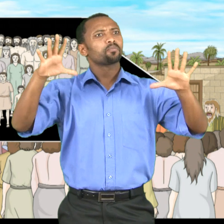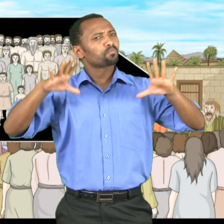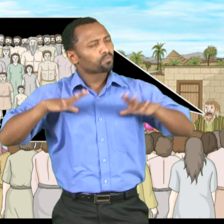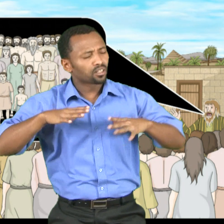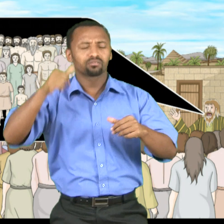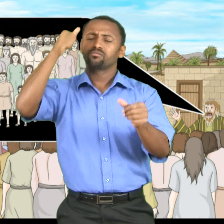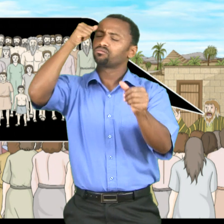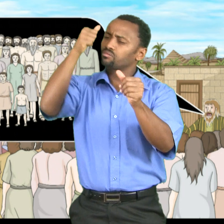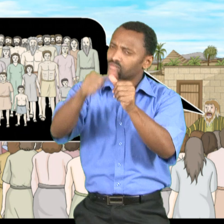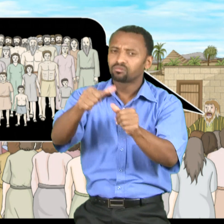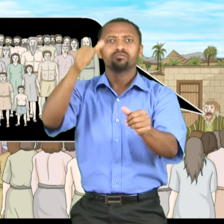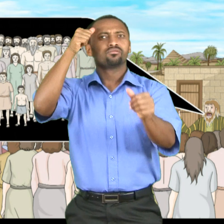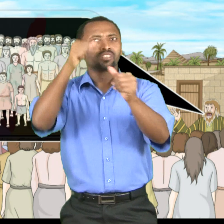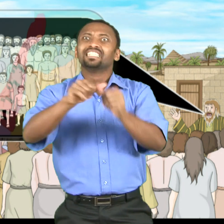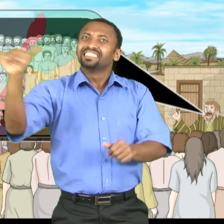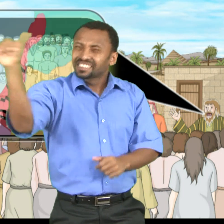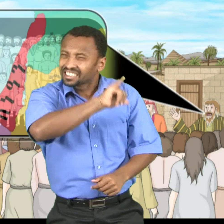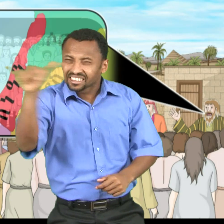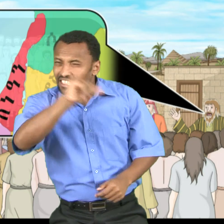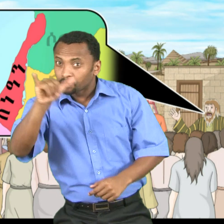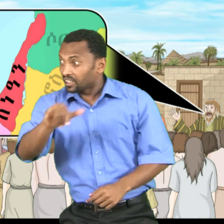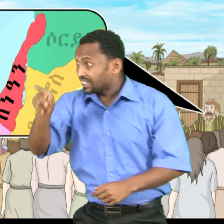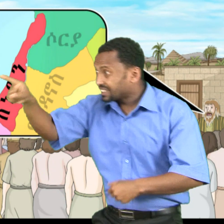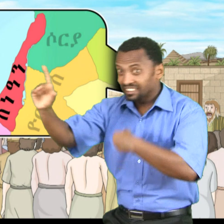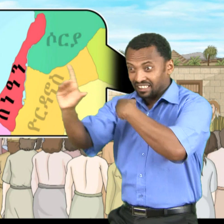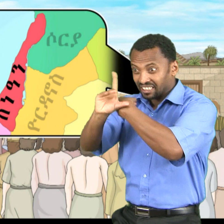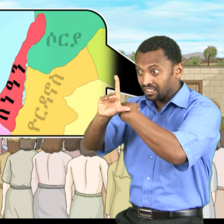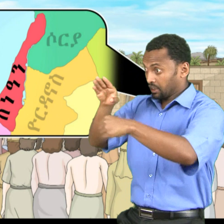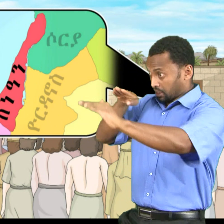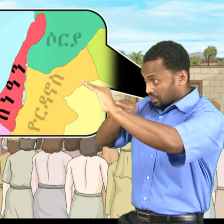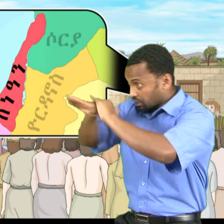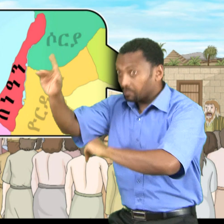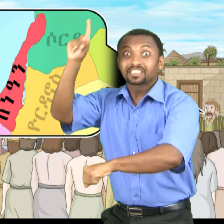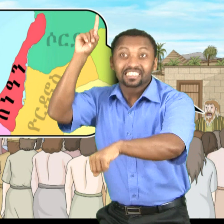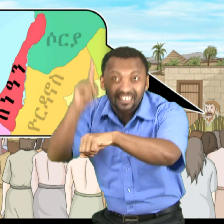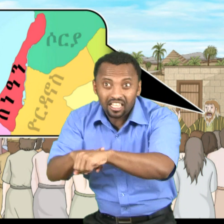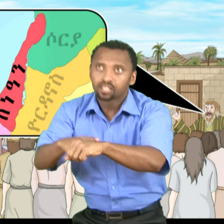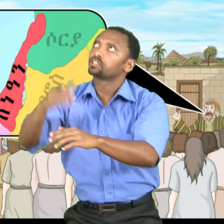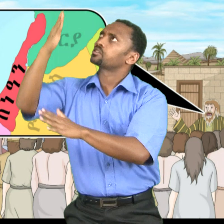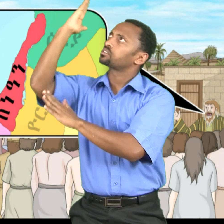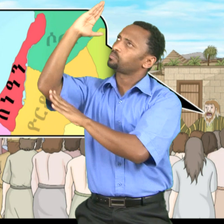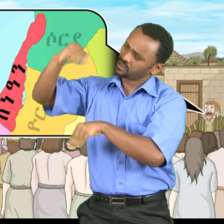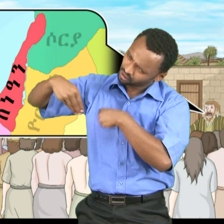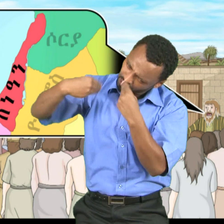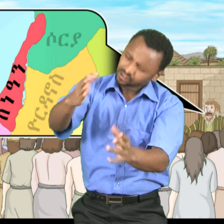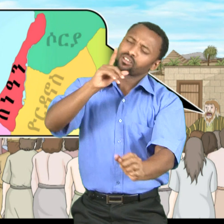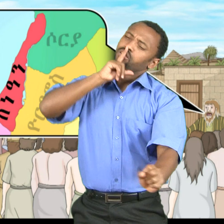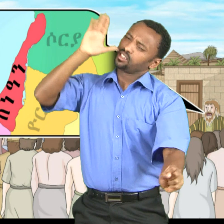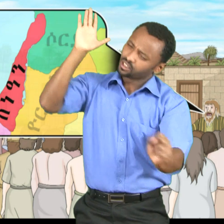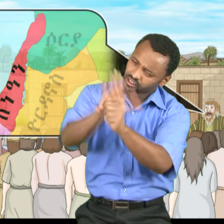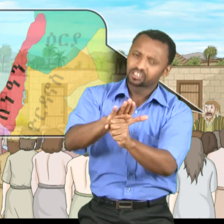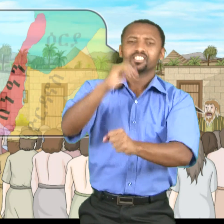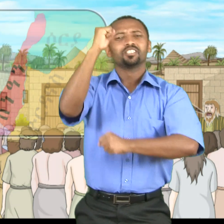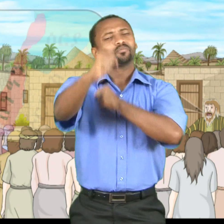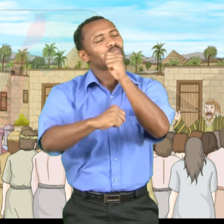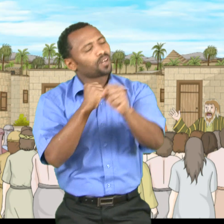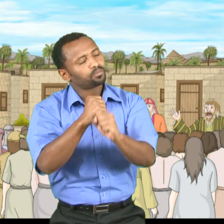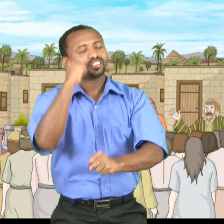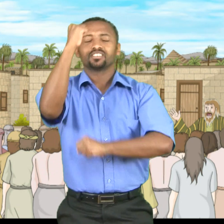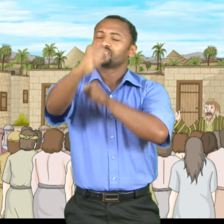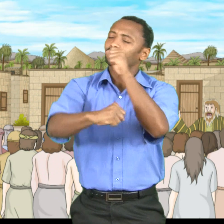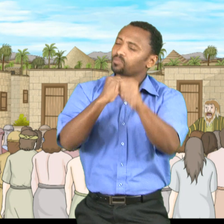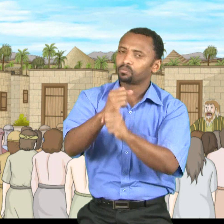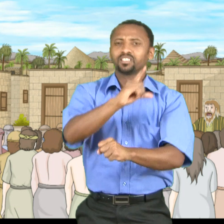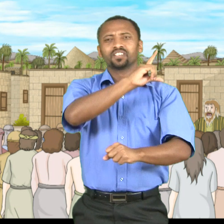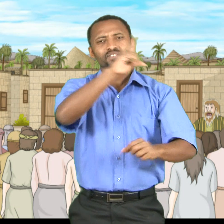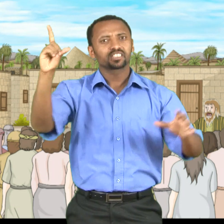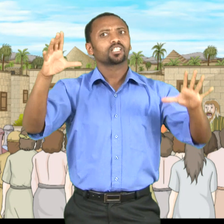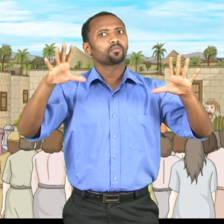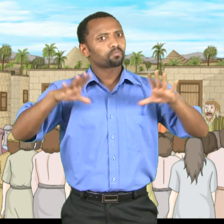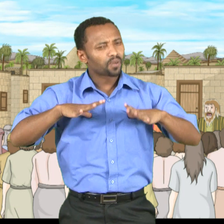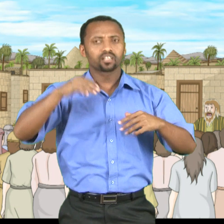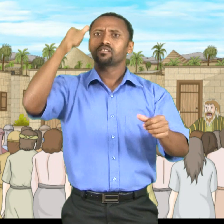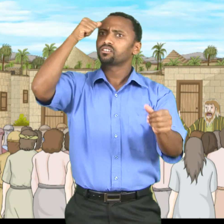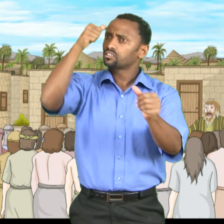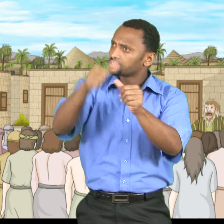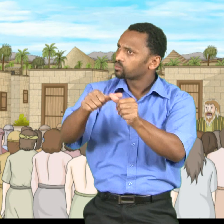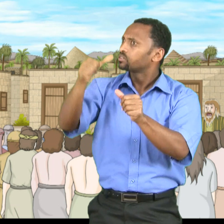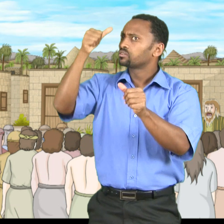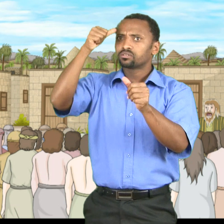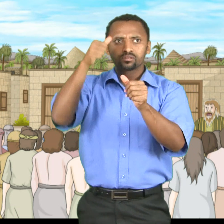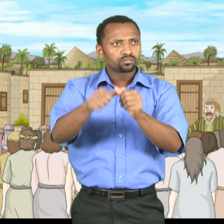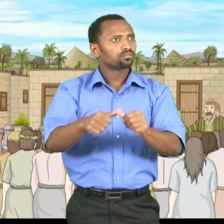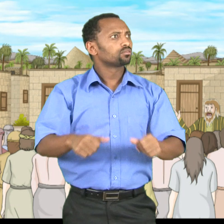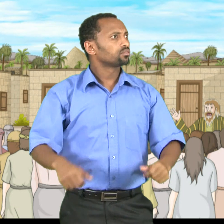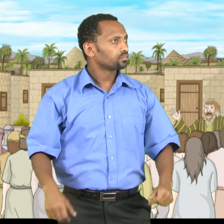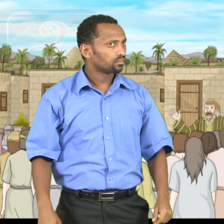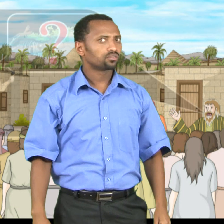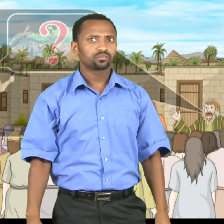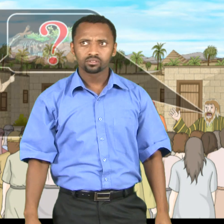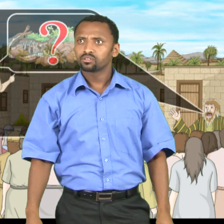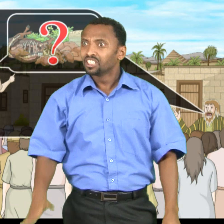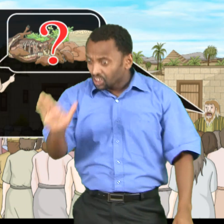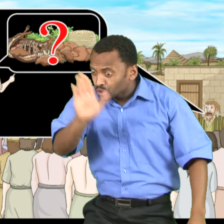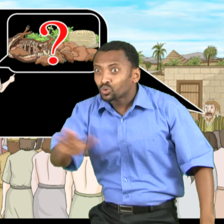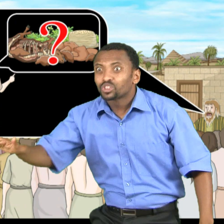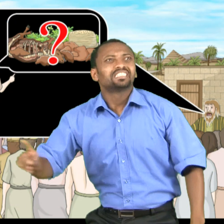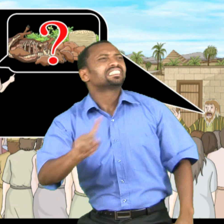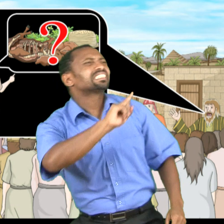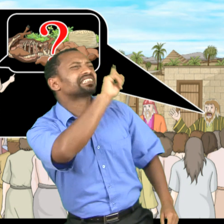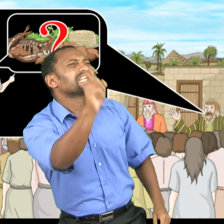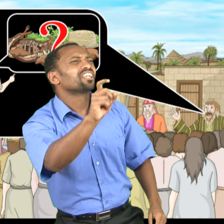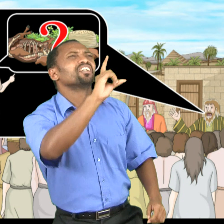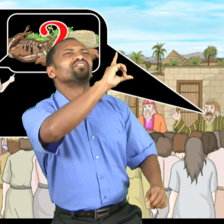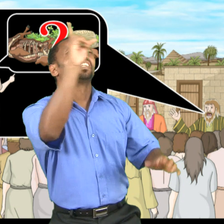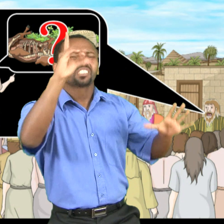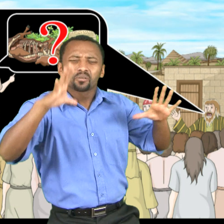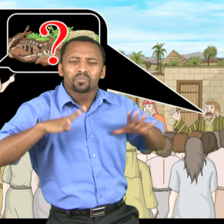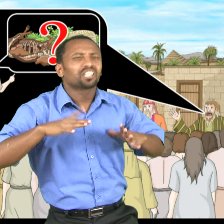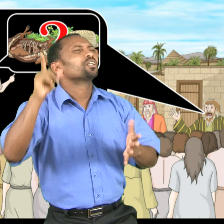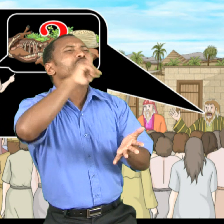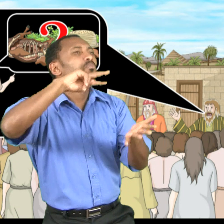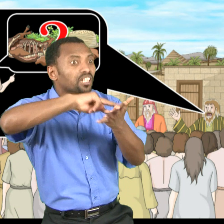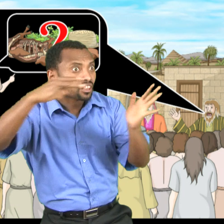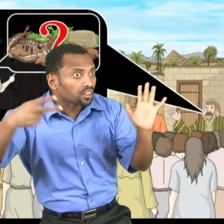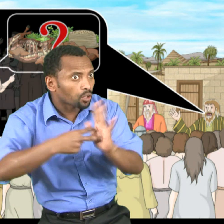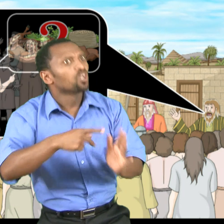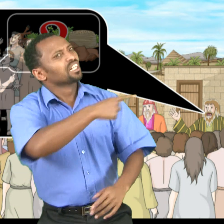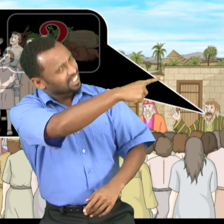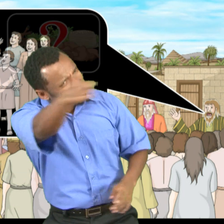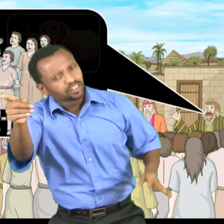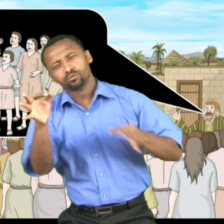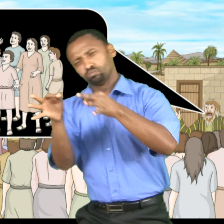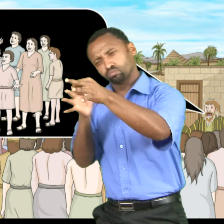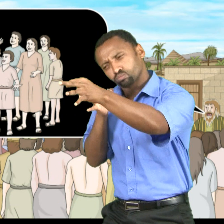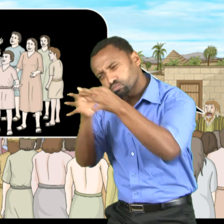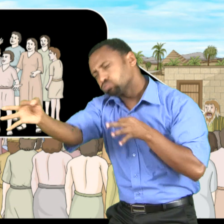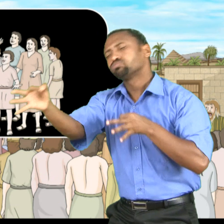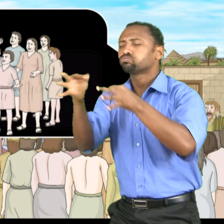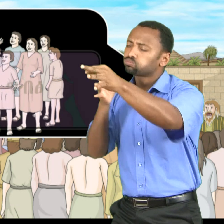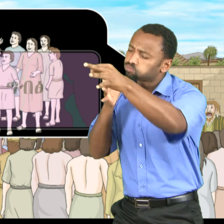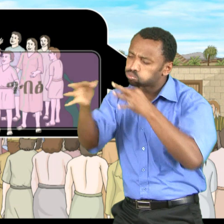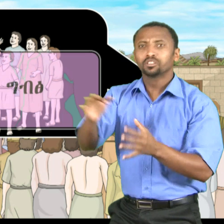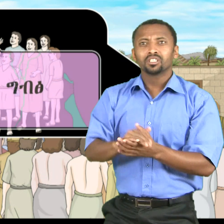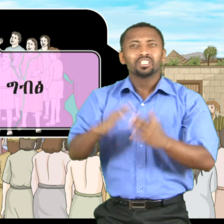When you enter the land that the LORD will give you as He promised, you are to keep this service. When your children ask you, ‘What does this service mean to you?’